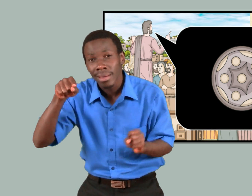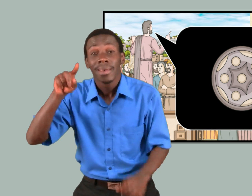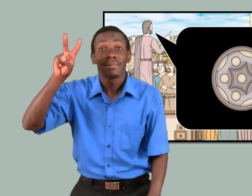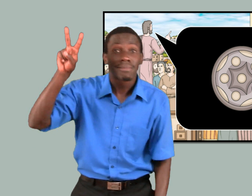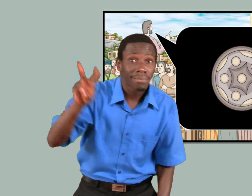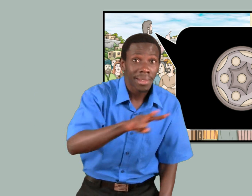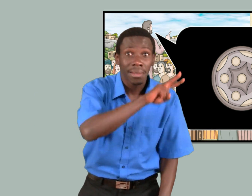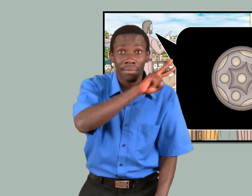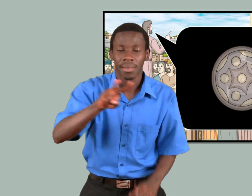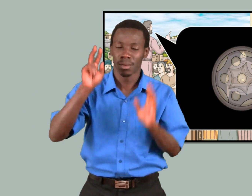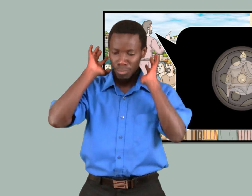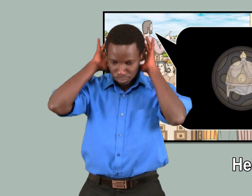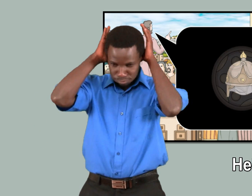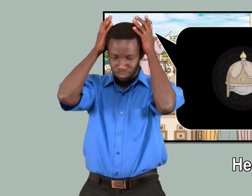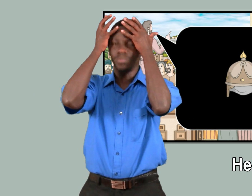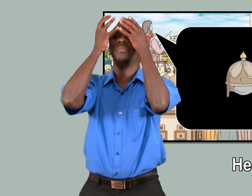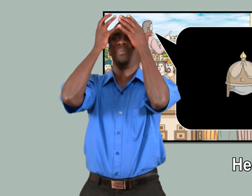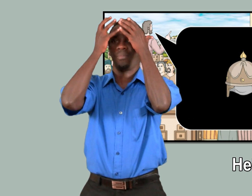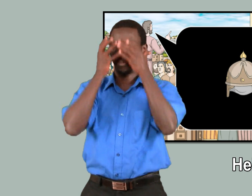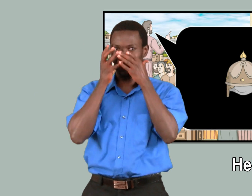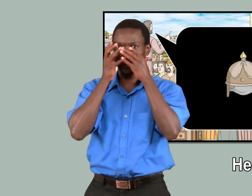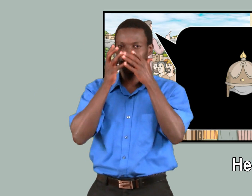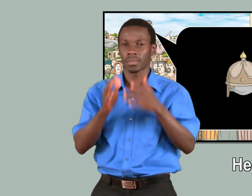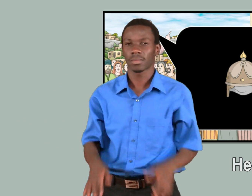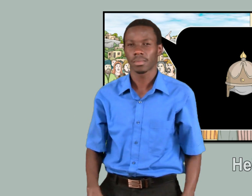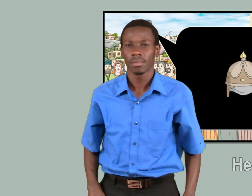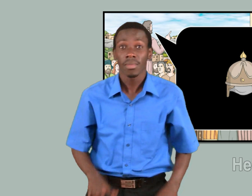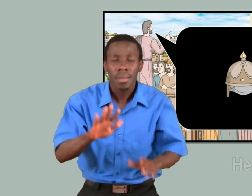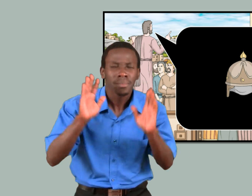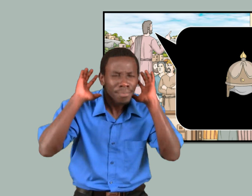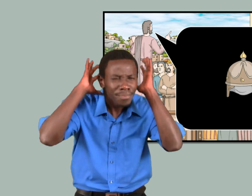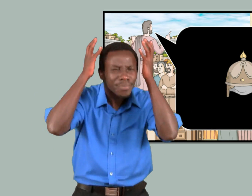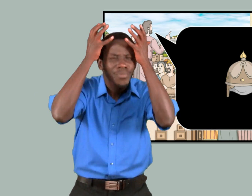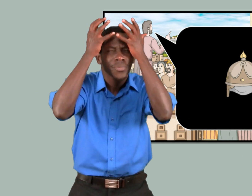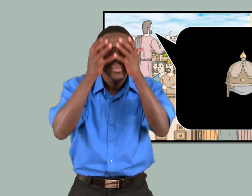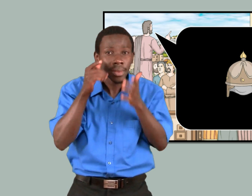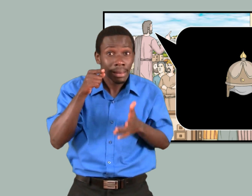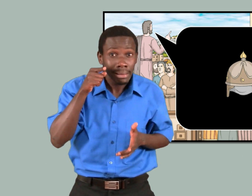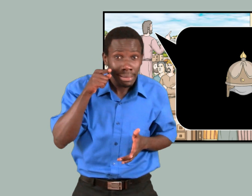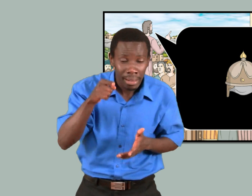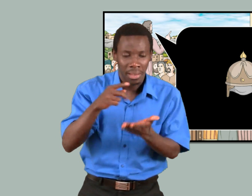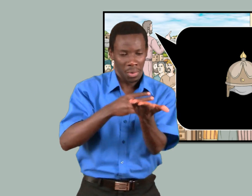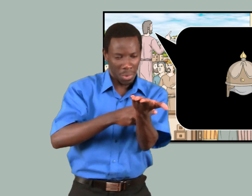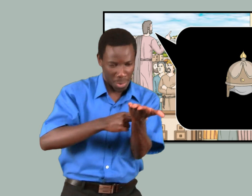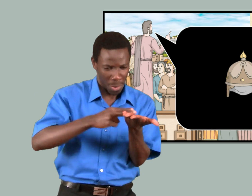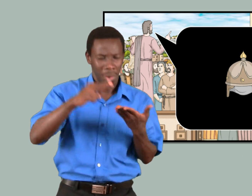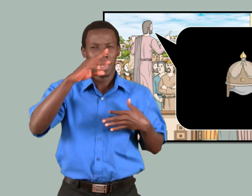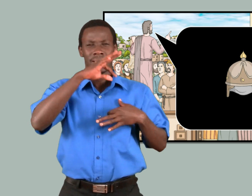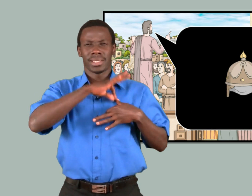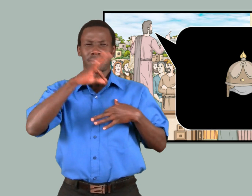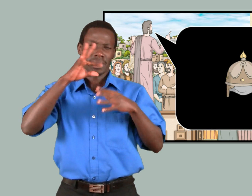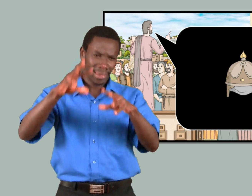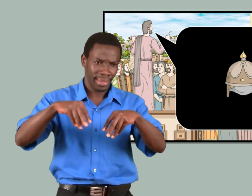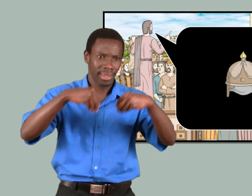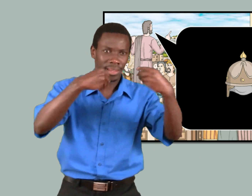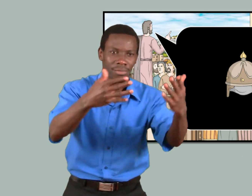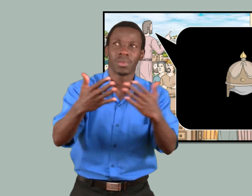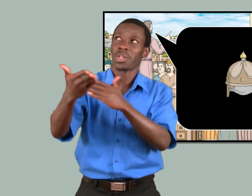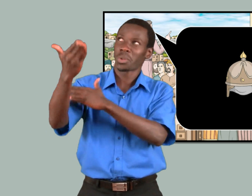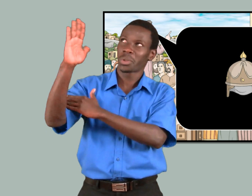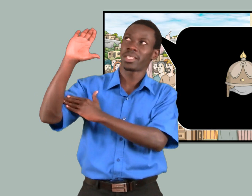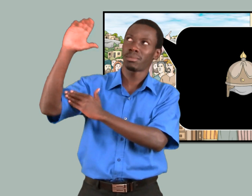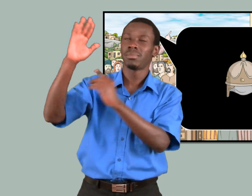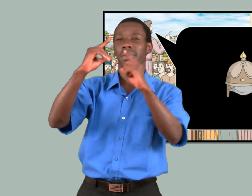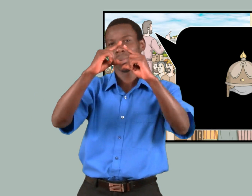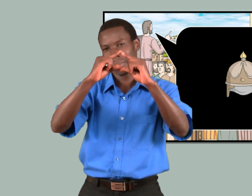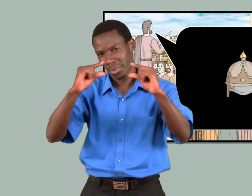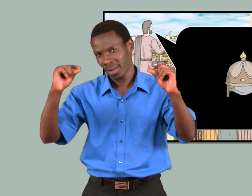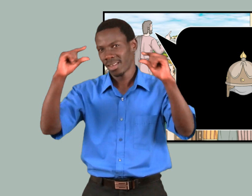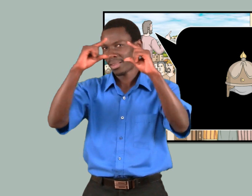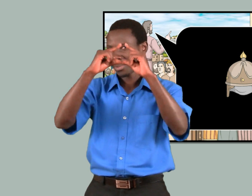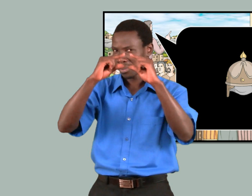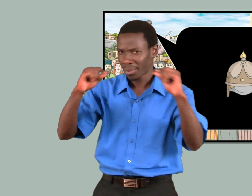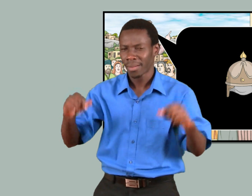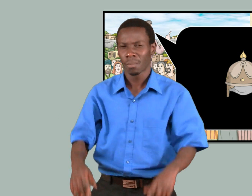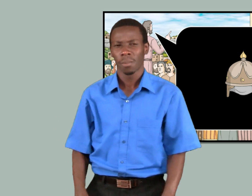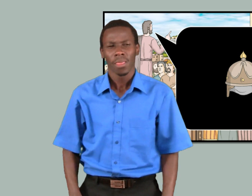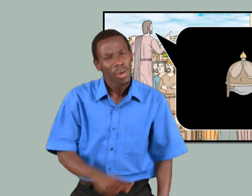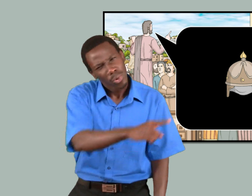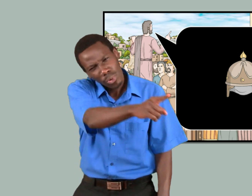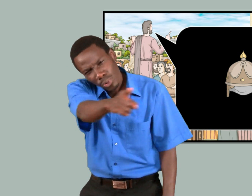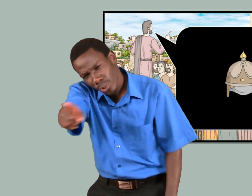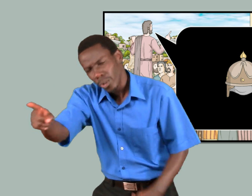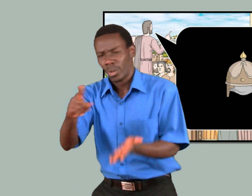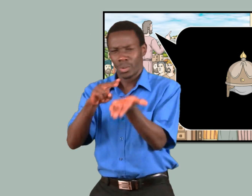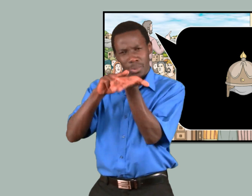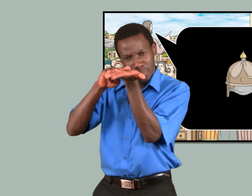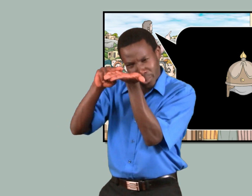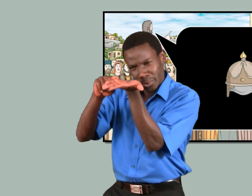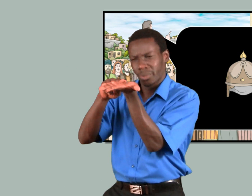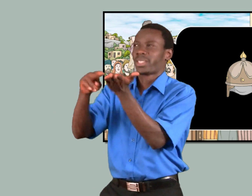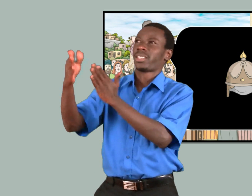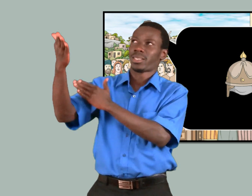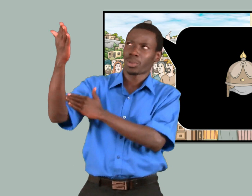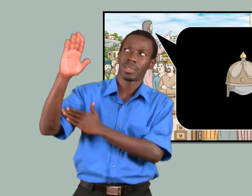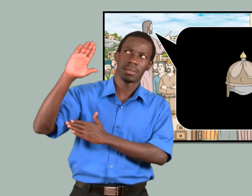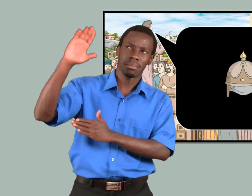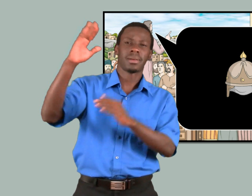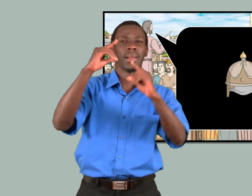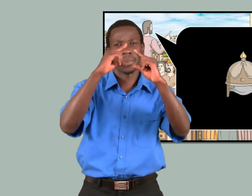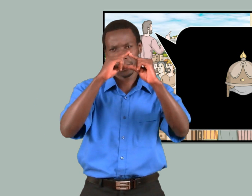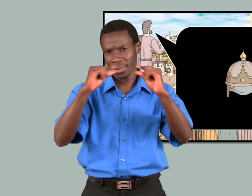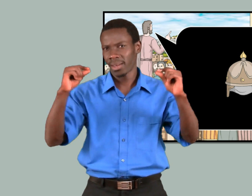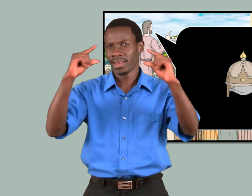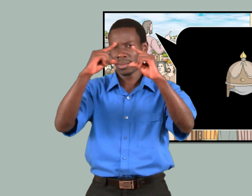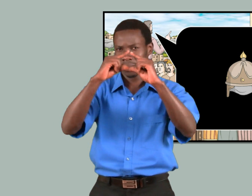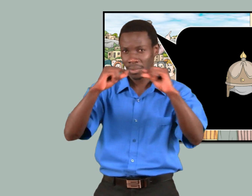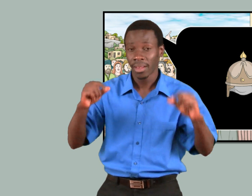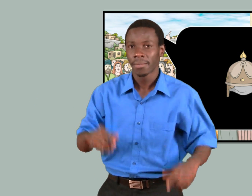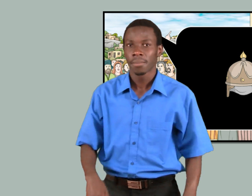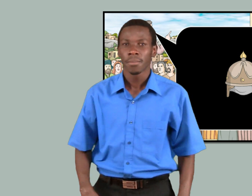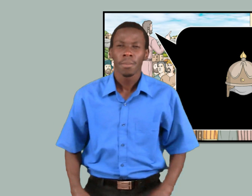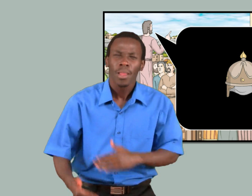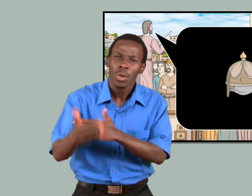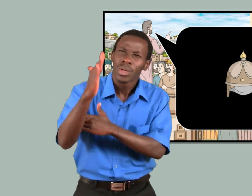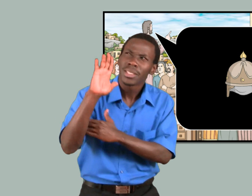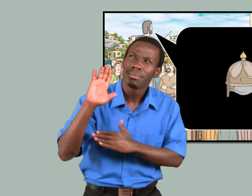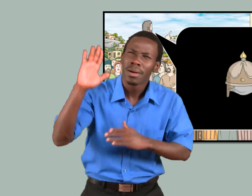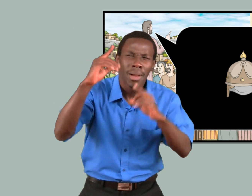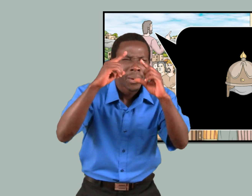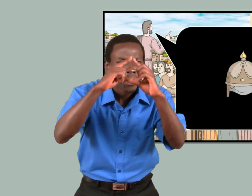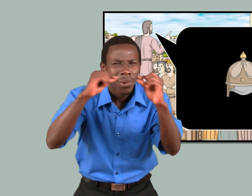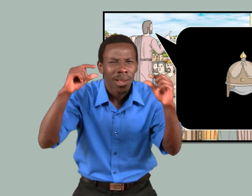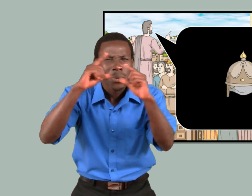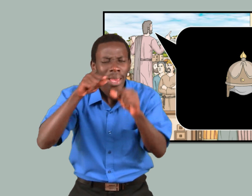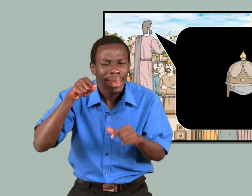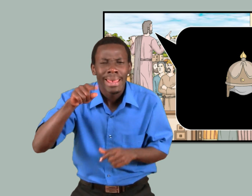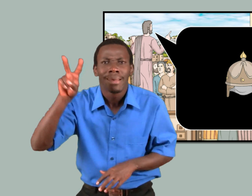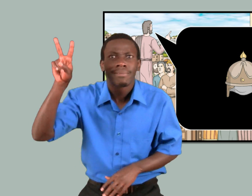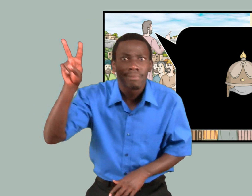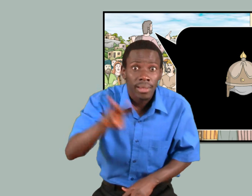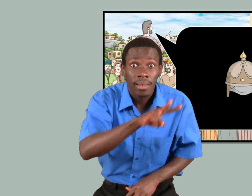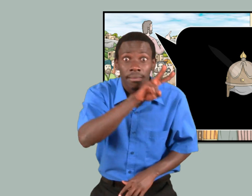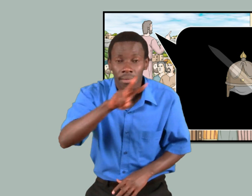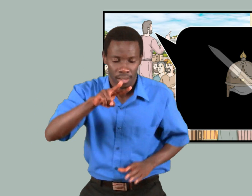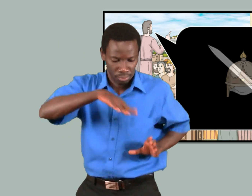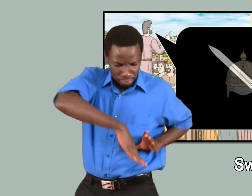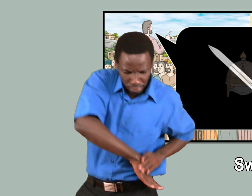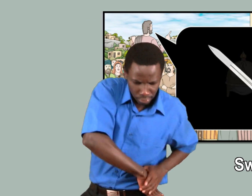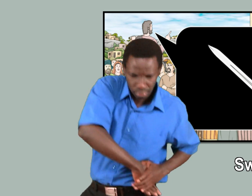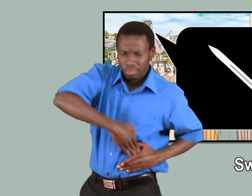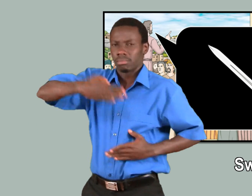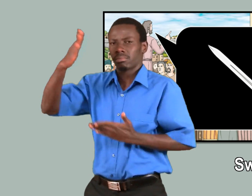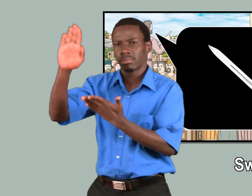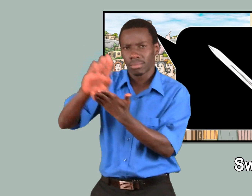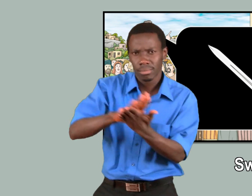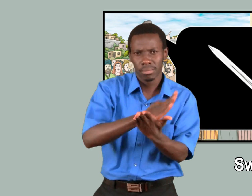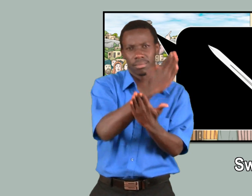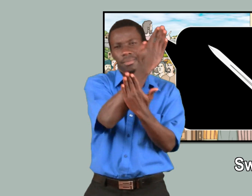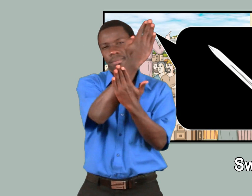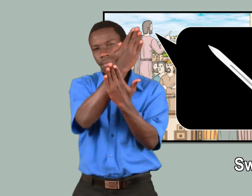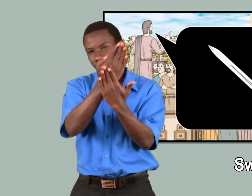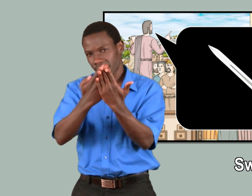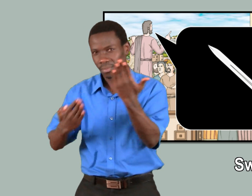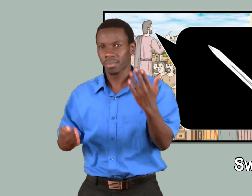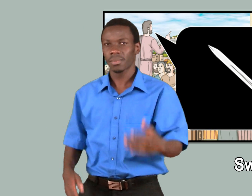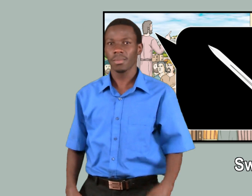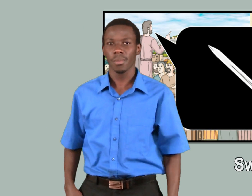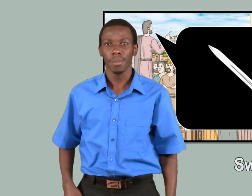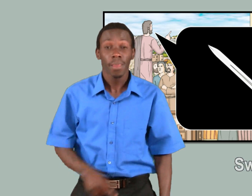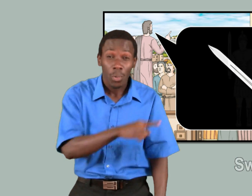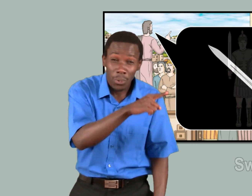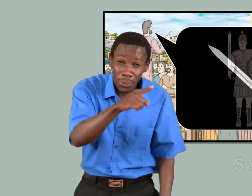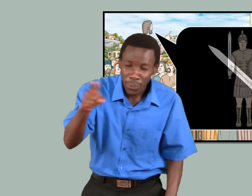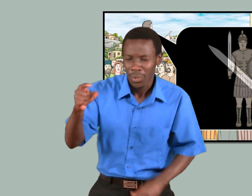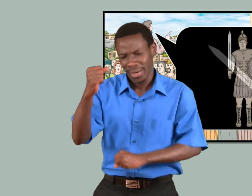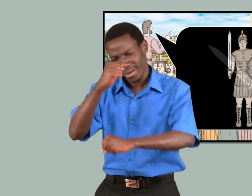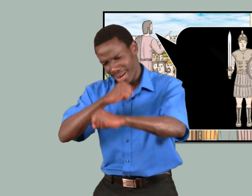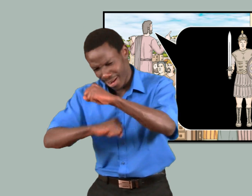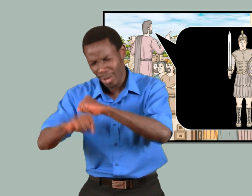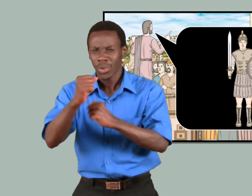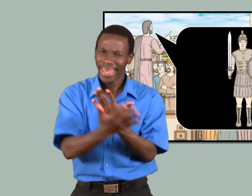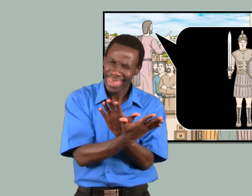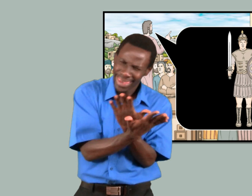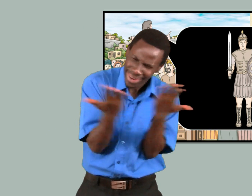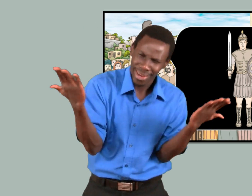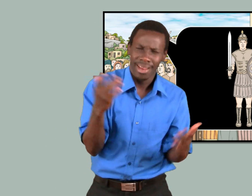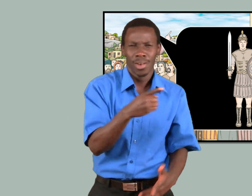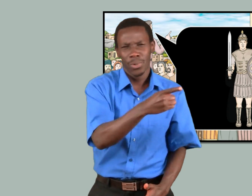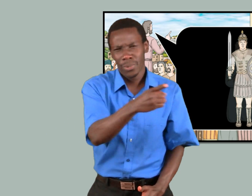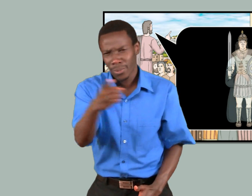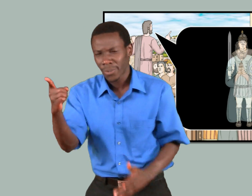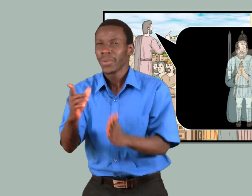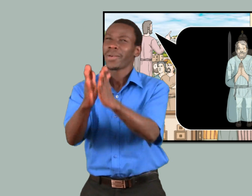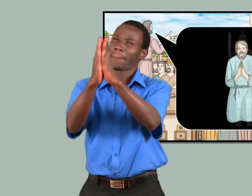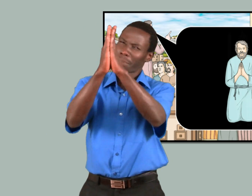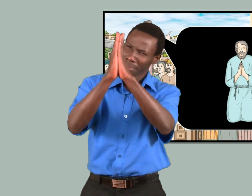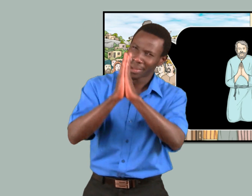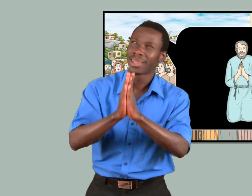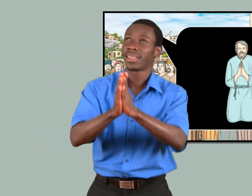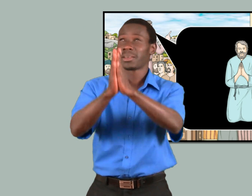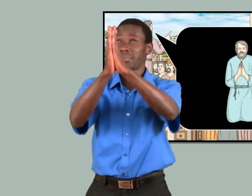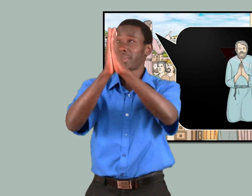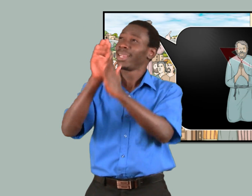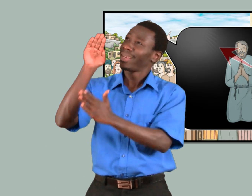And take the helmet of salvation and the sword of the Spirit, which is the word of God.